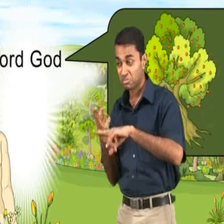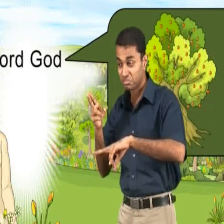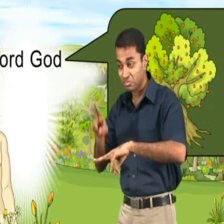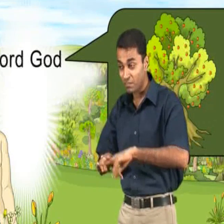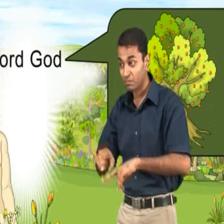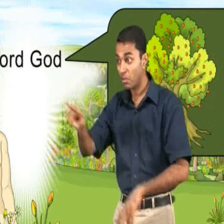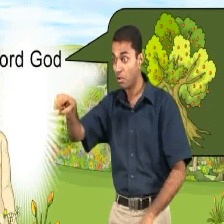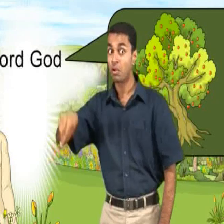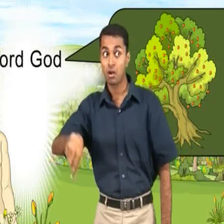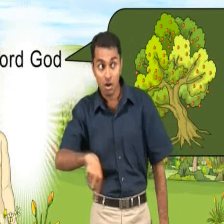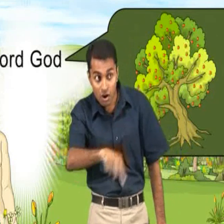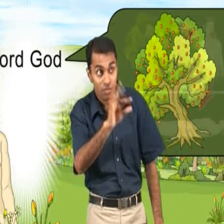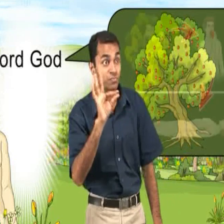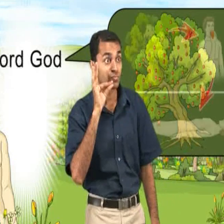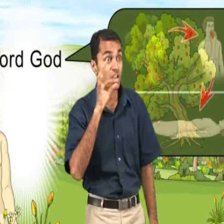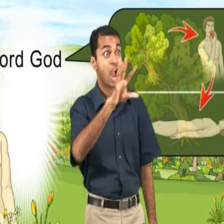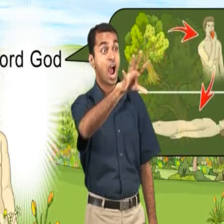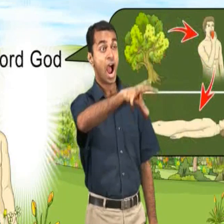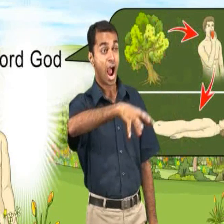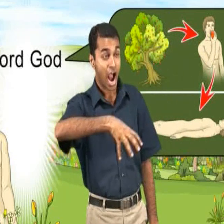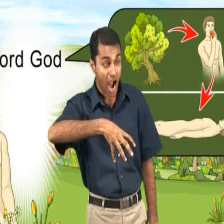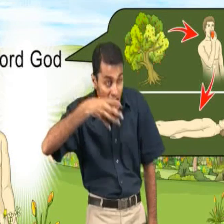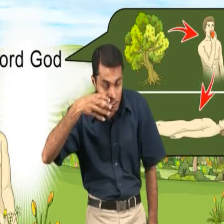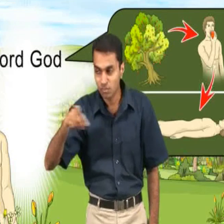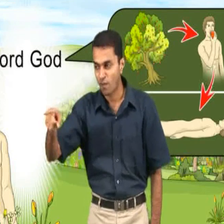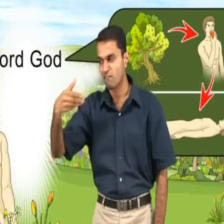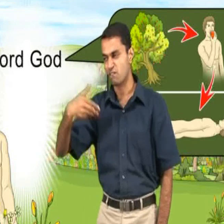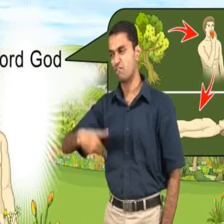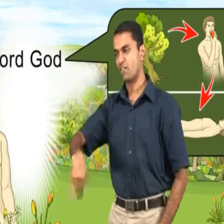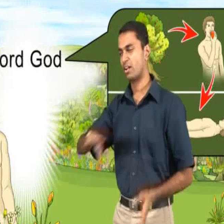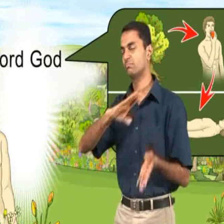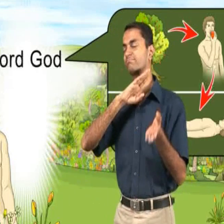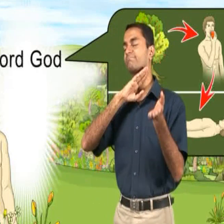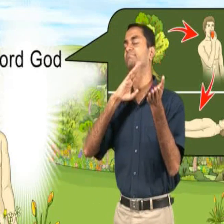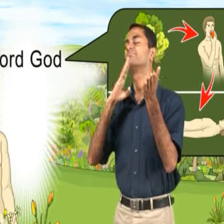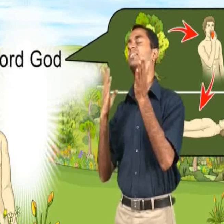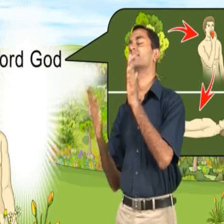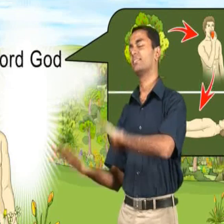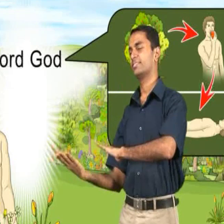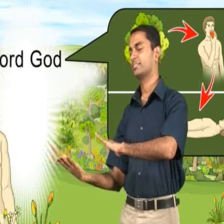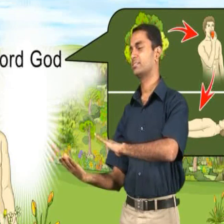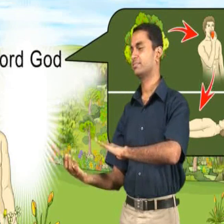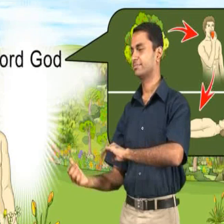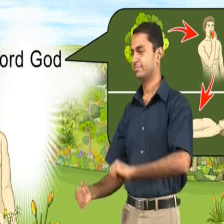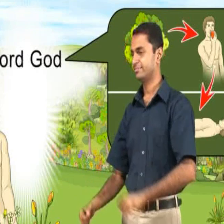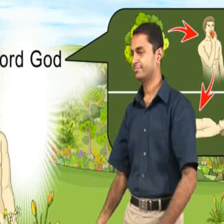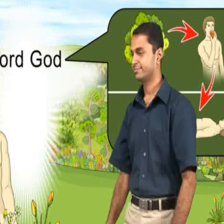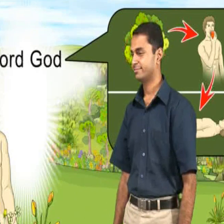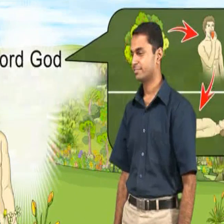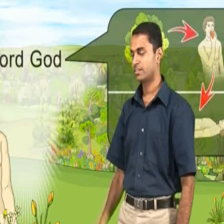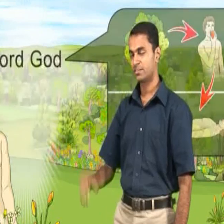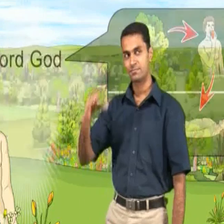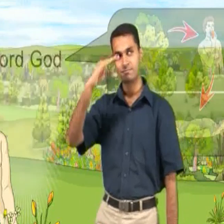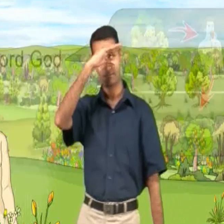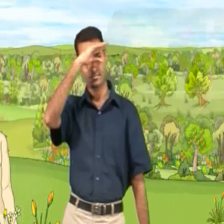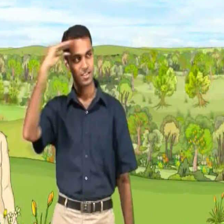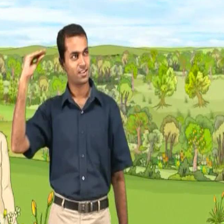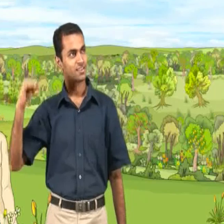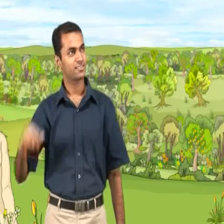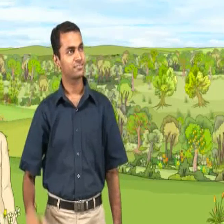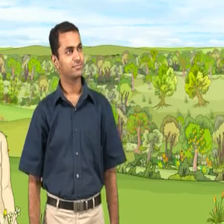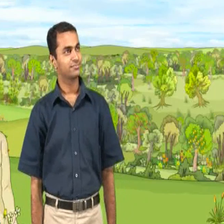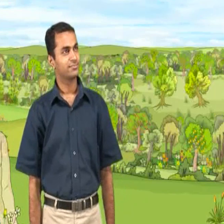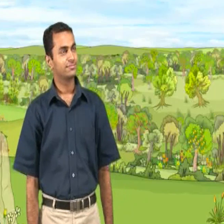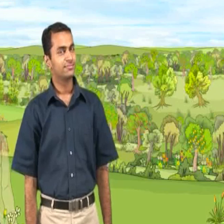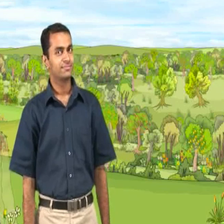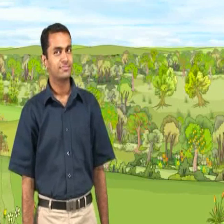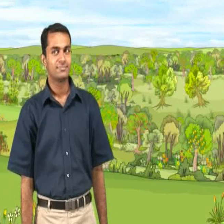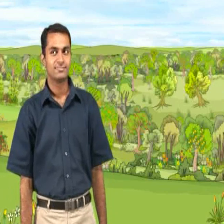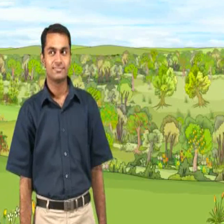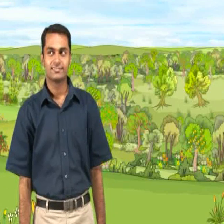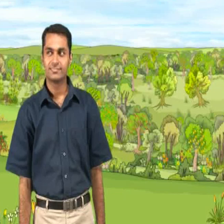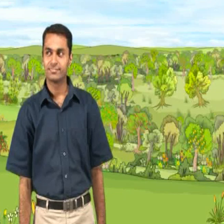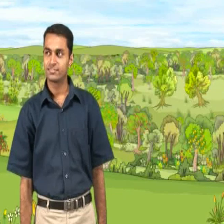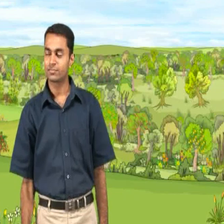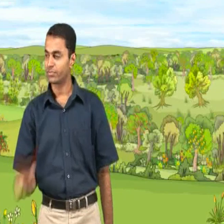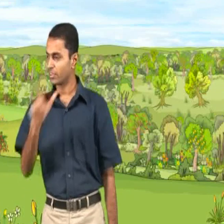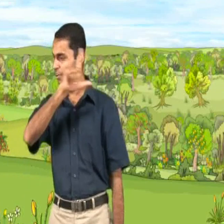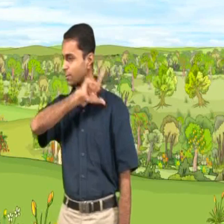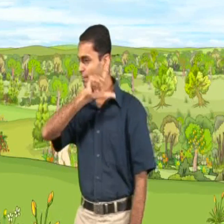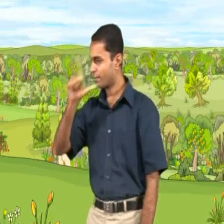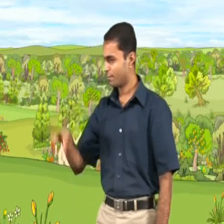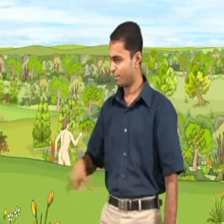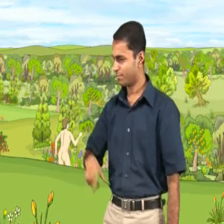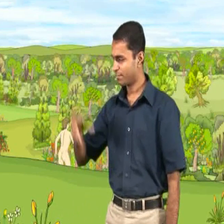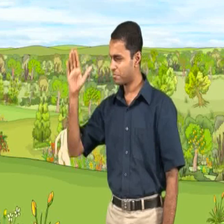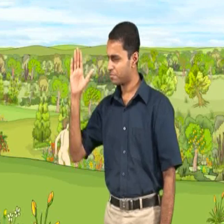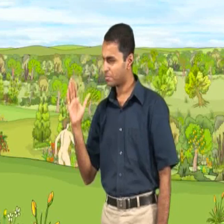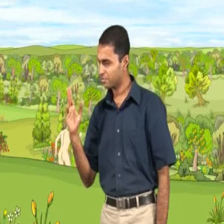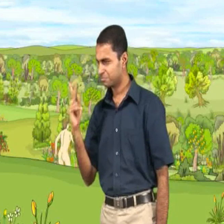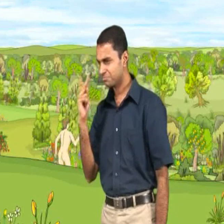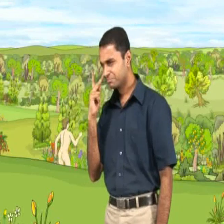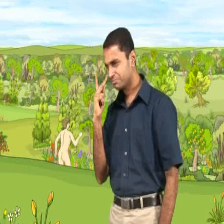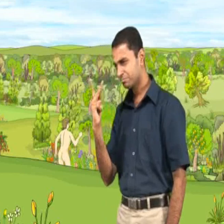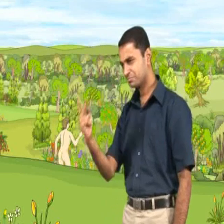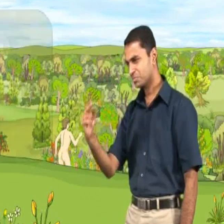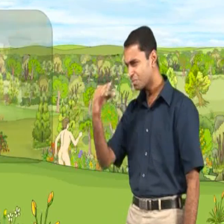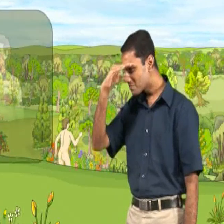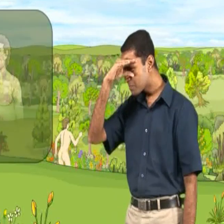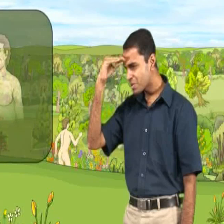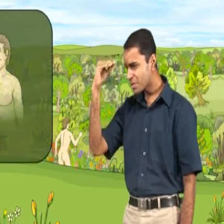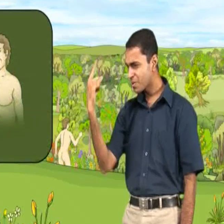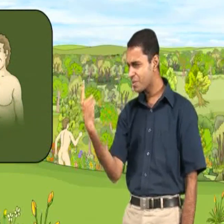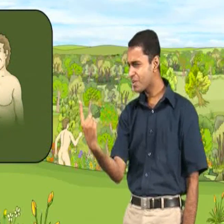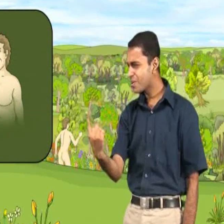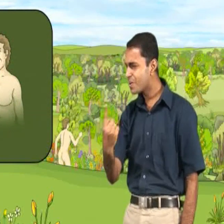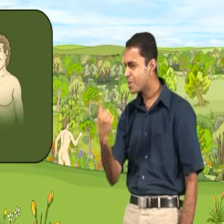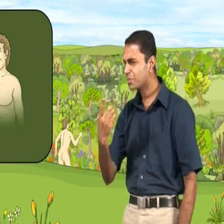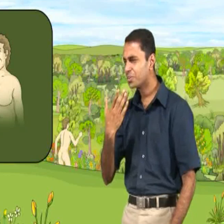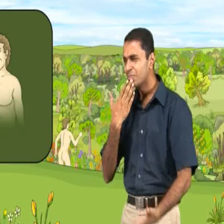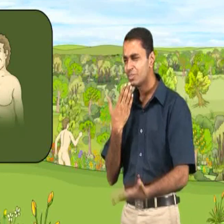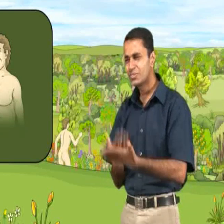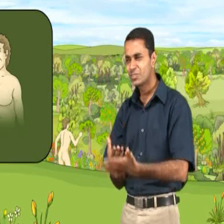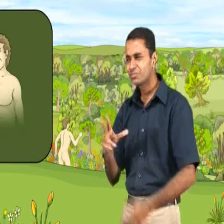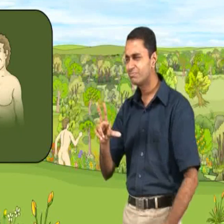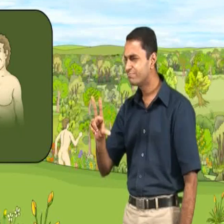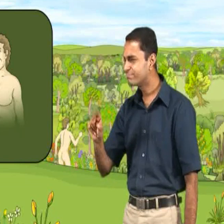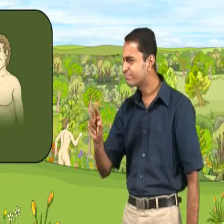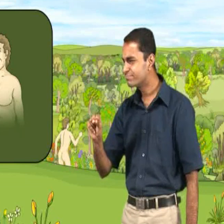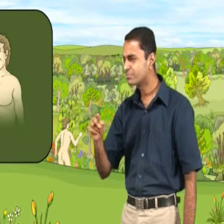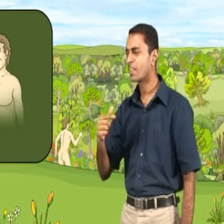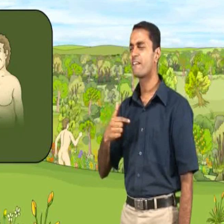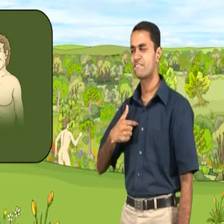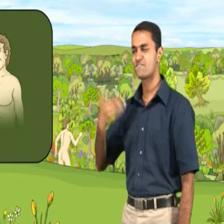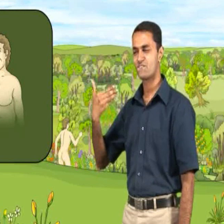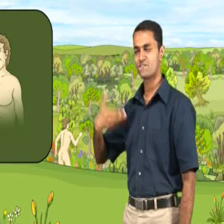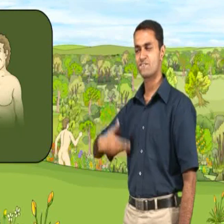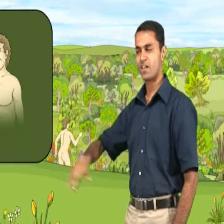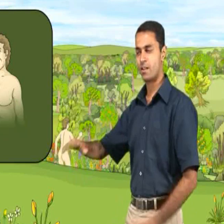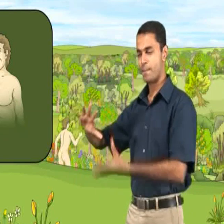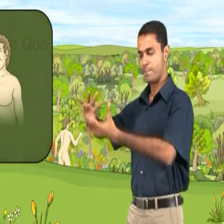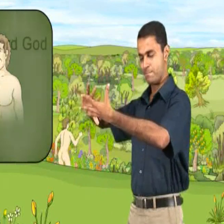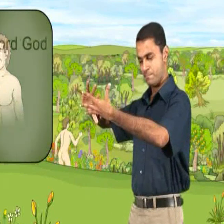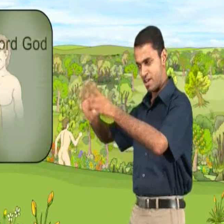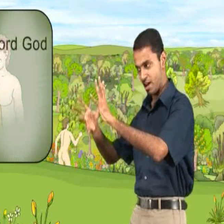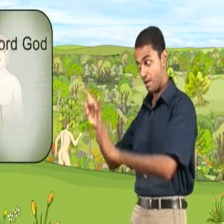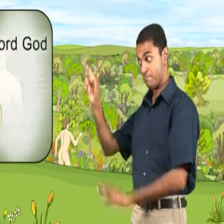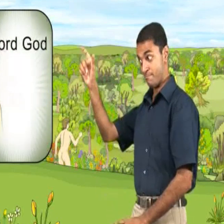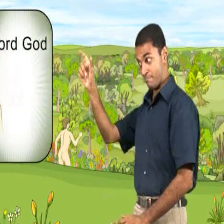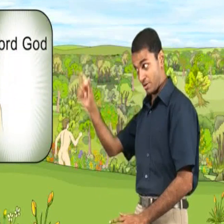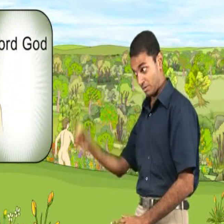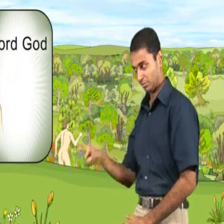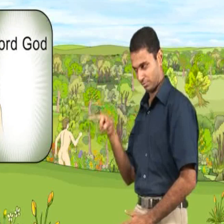for in the day that you eat of it, you will surely die.” The LORD God also said, “It is not good for the man to be alone.